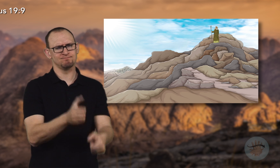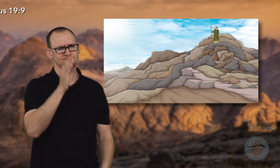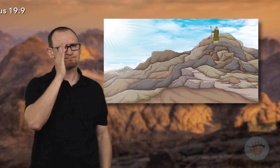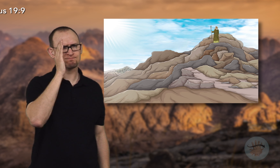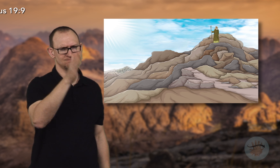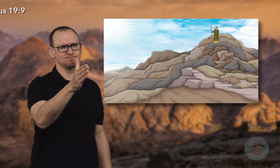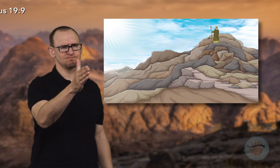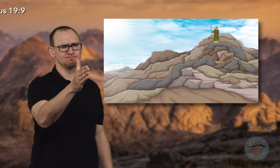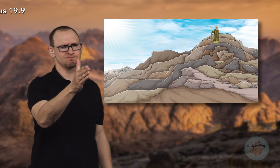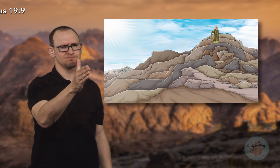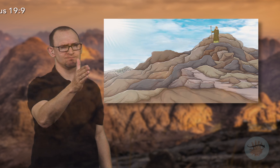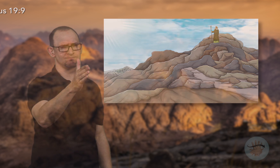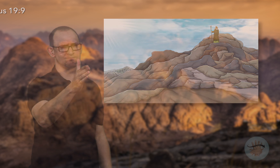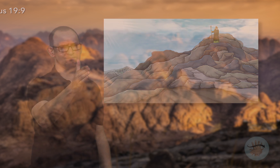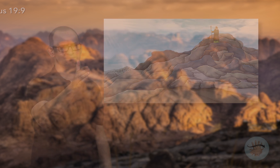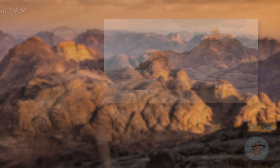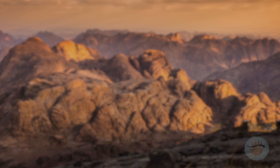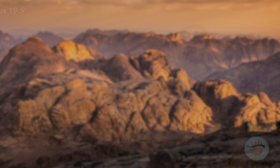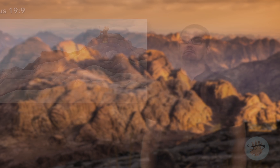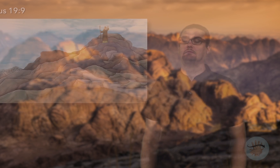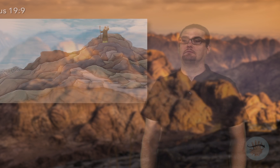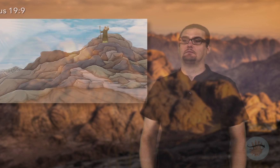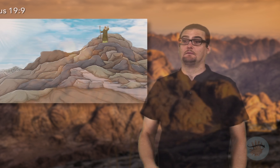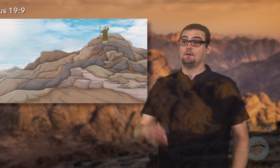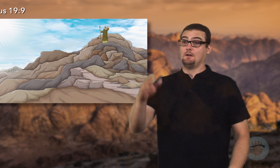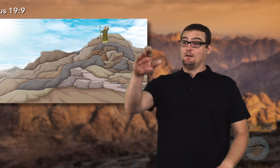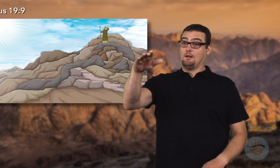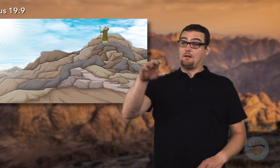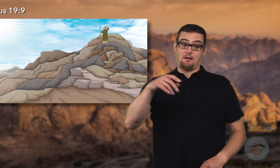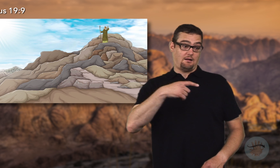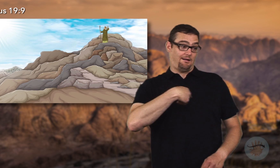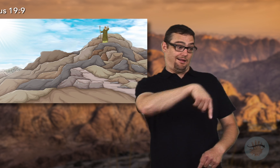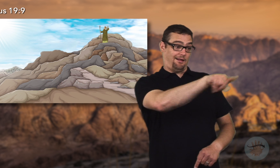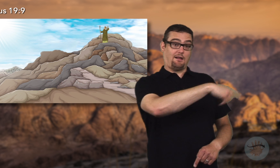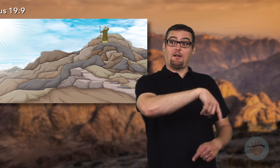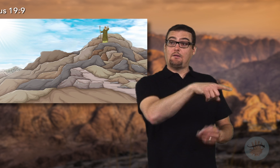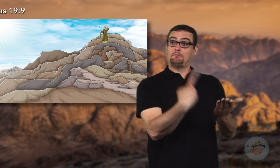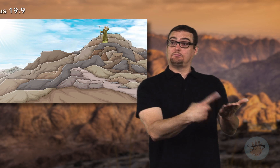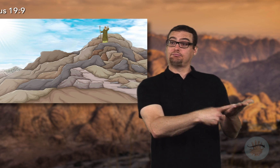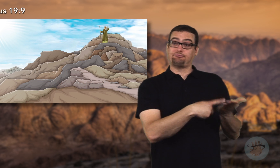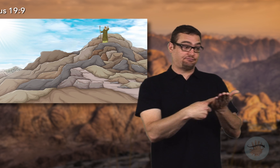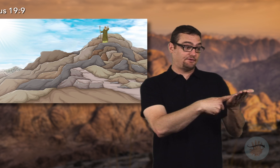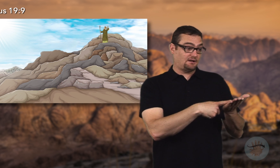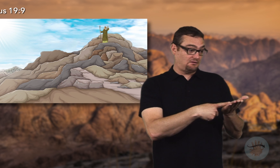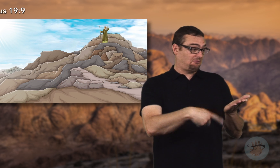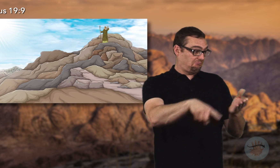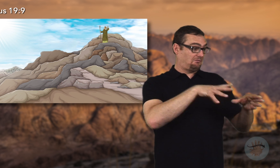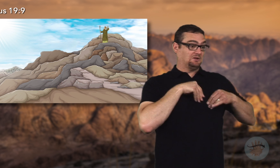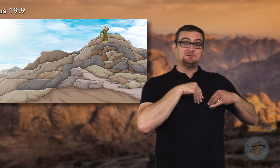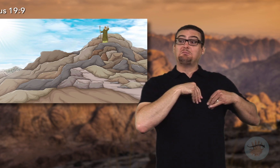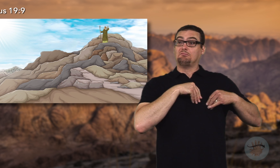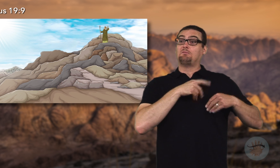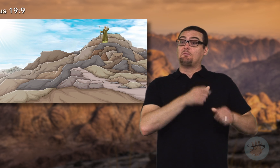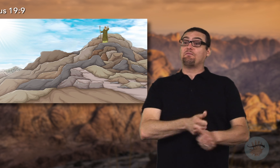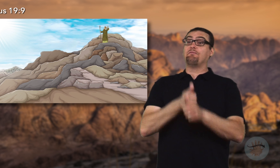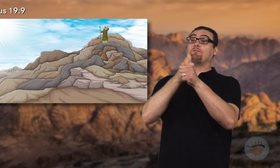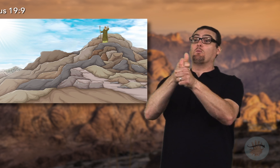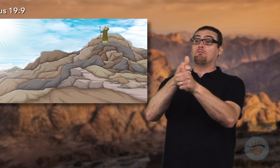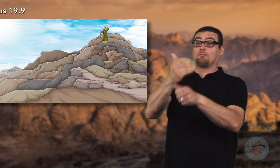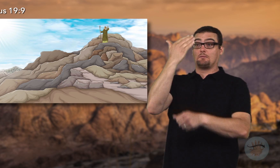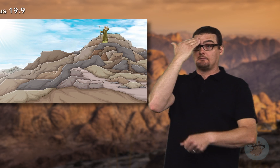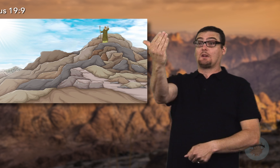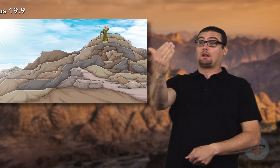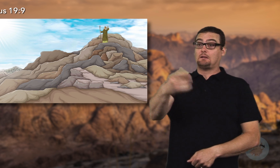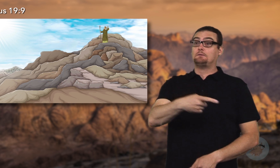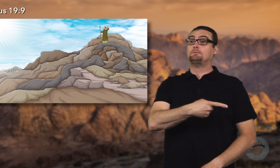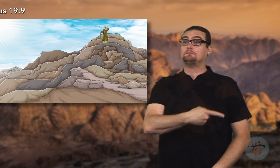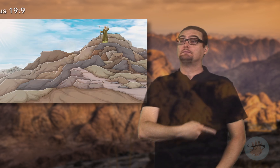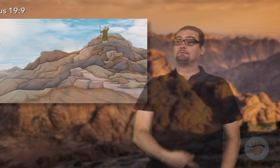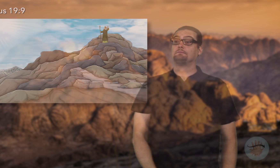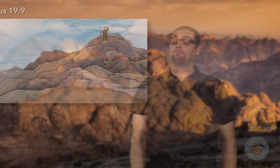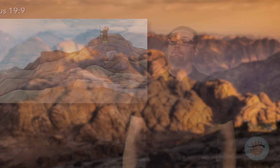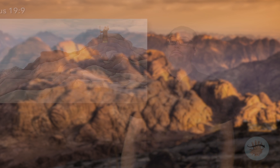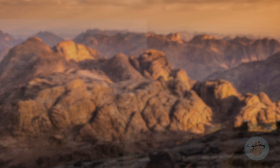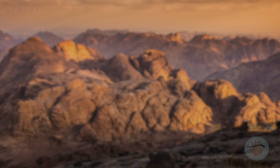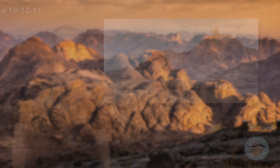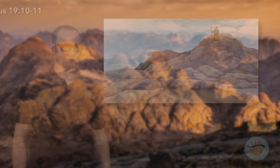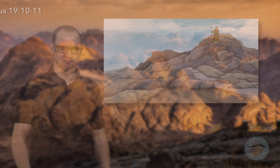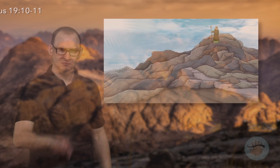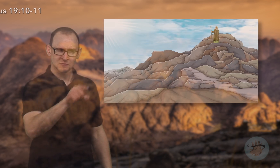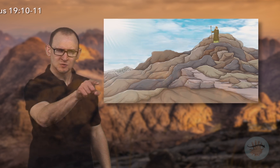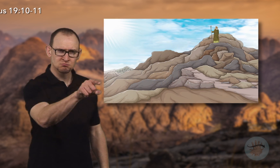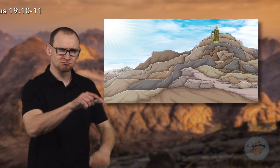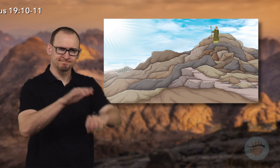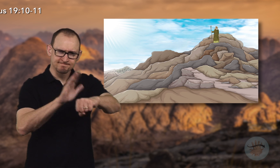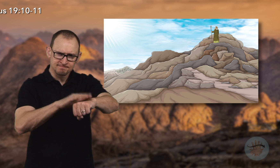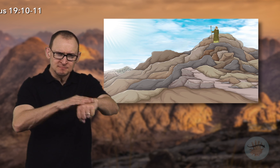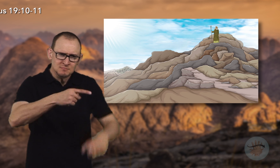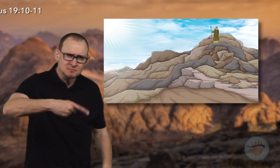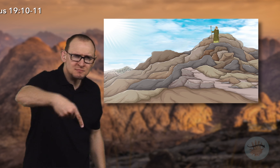And Moses relayed to the LORD what the people had said.